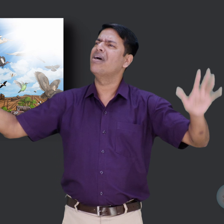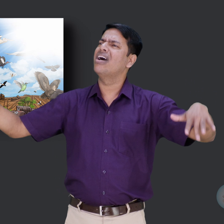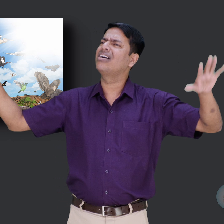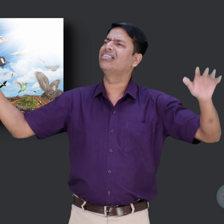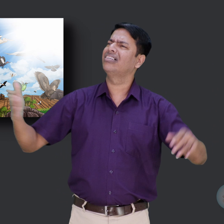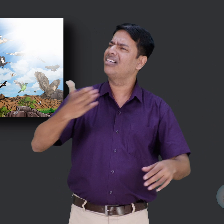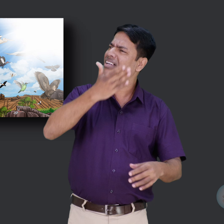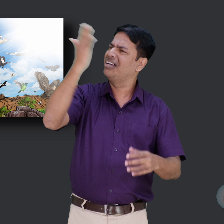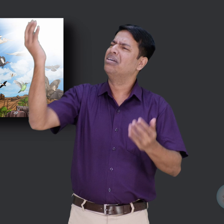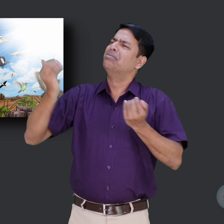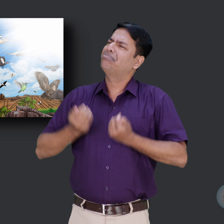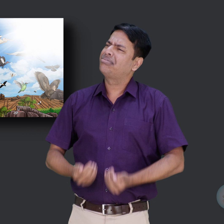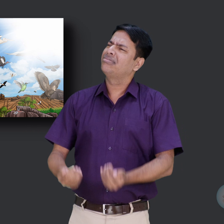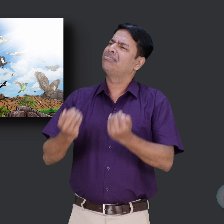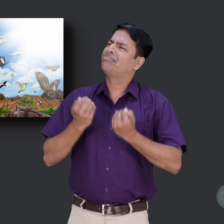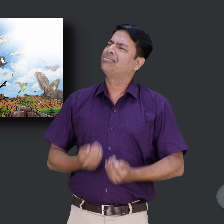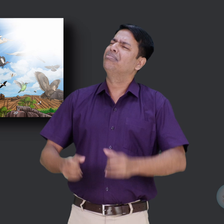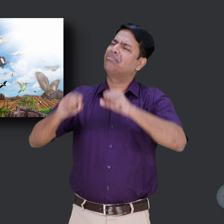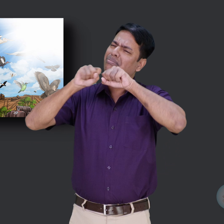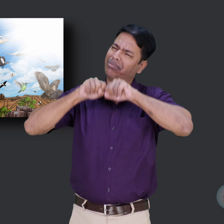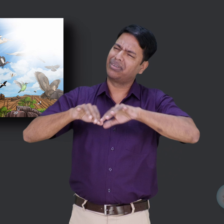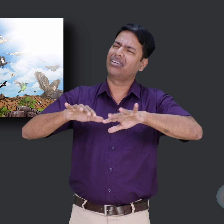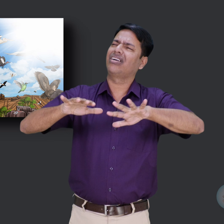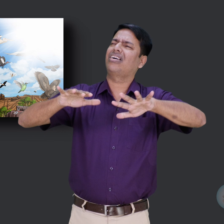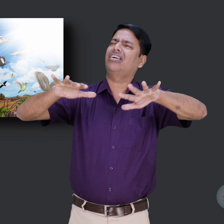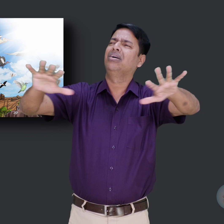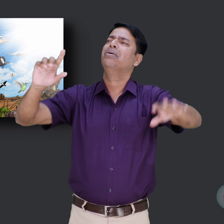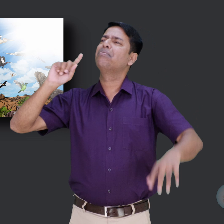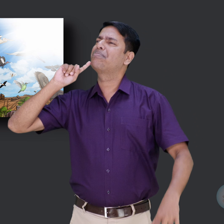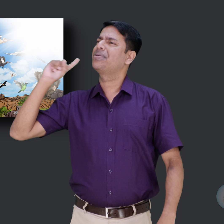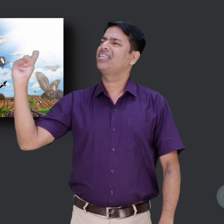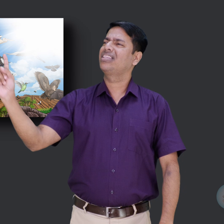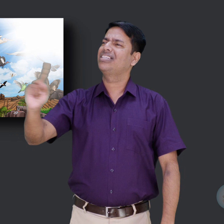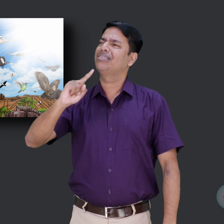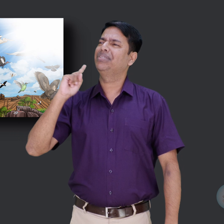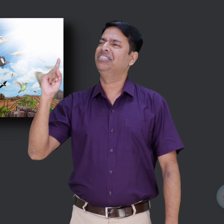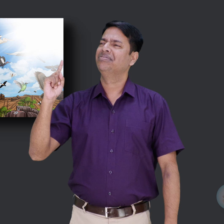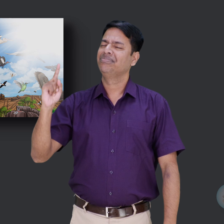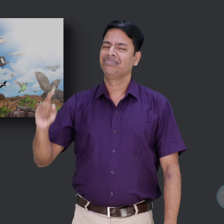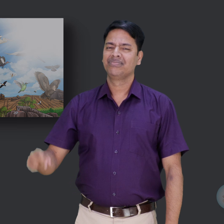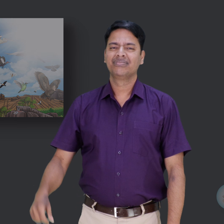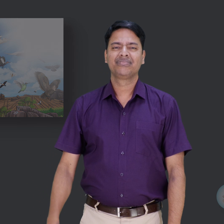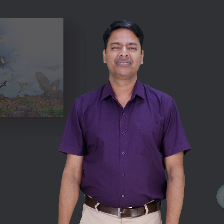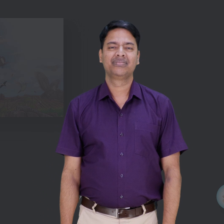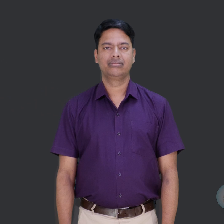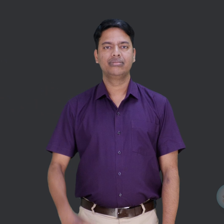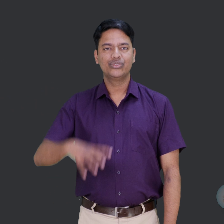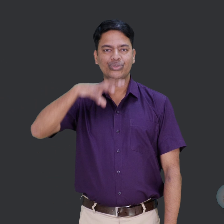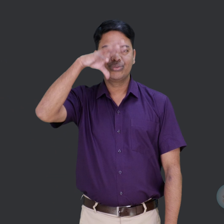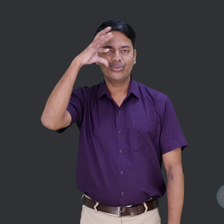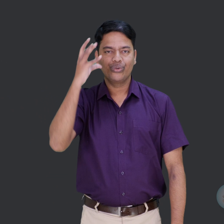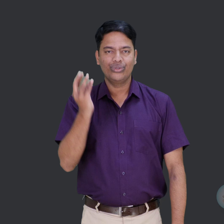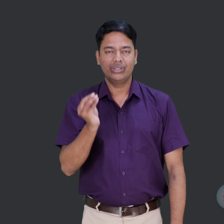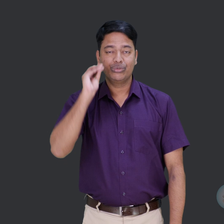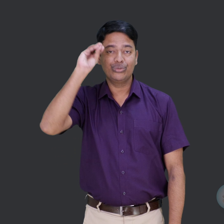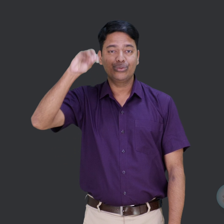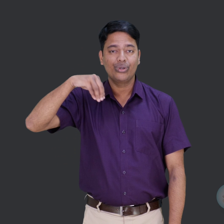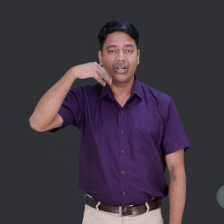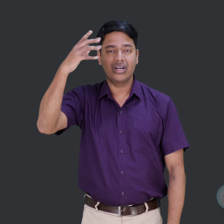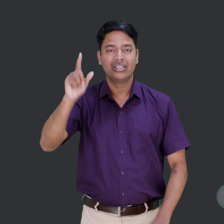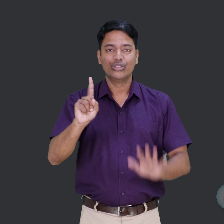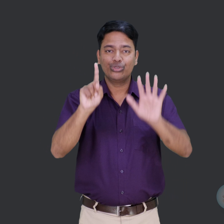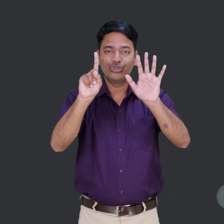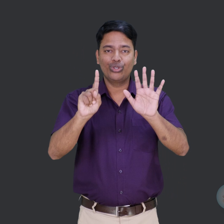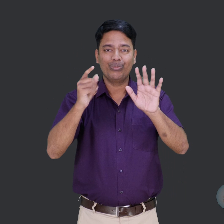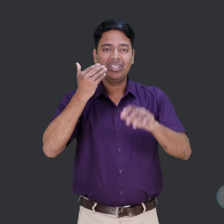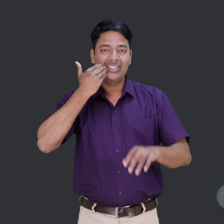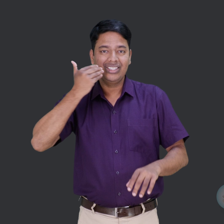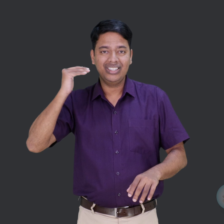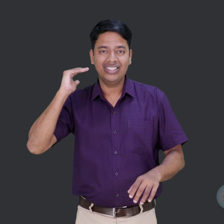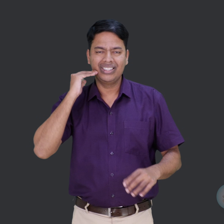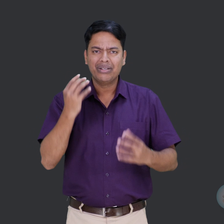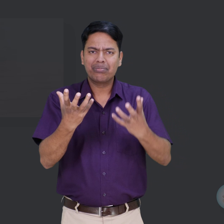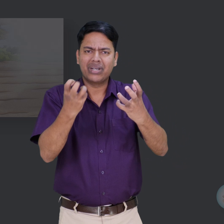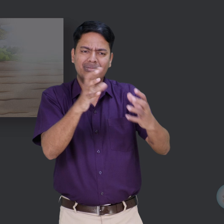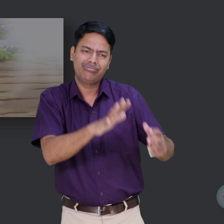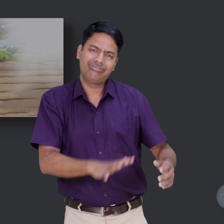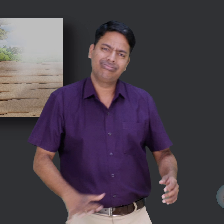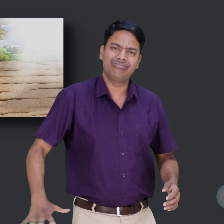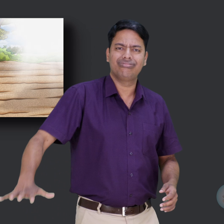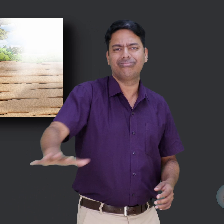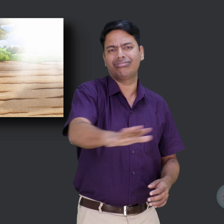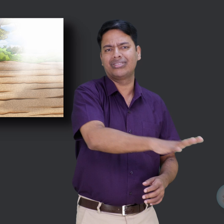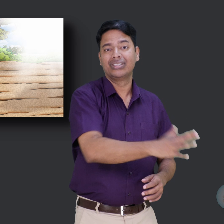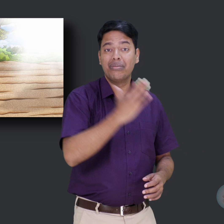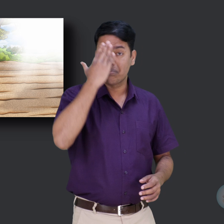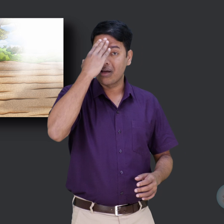And there was evening, and there was morning—the fifth day.